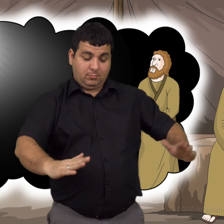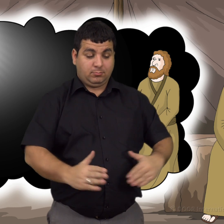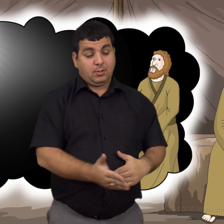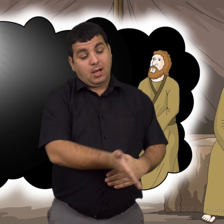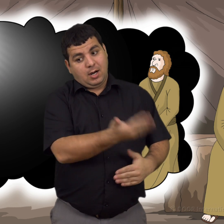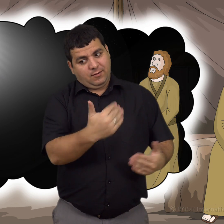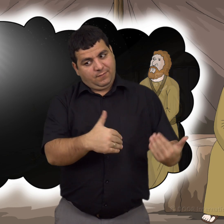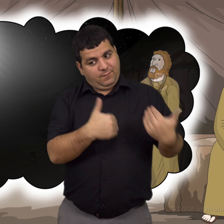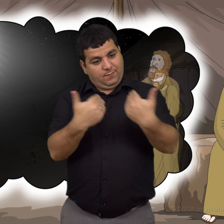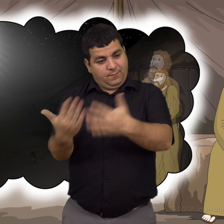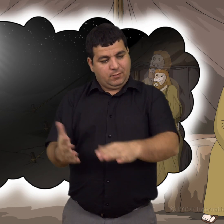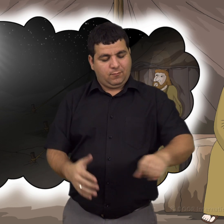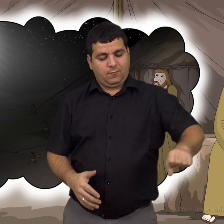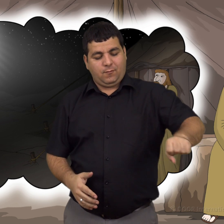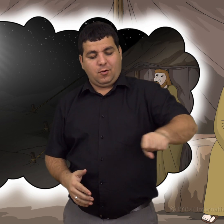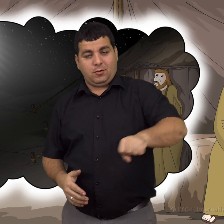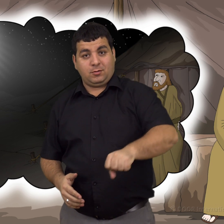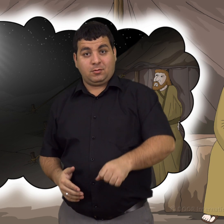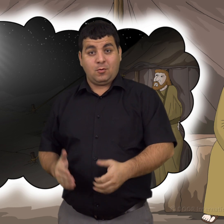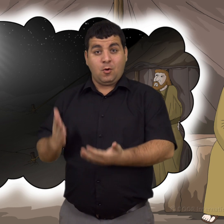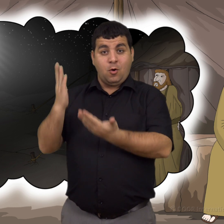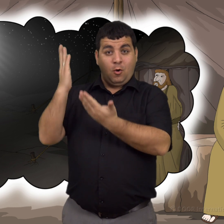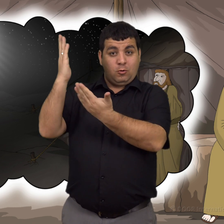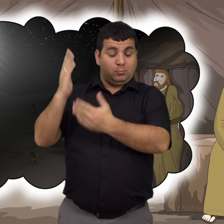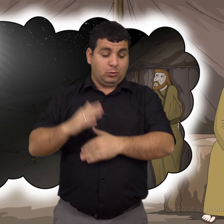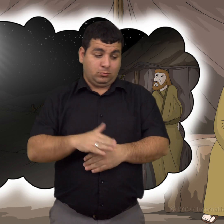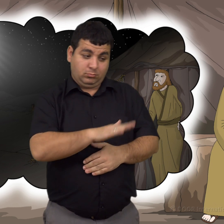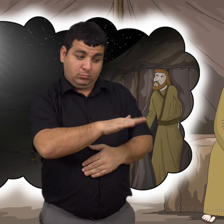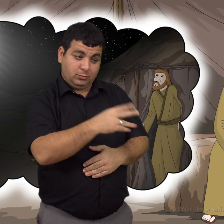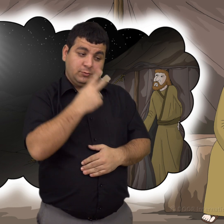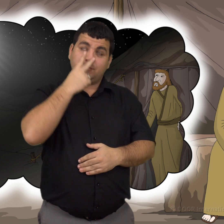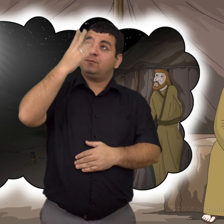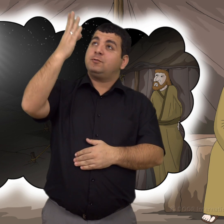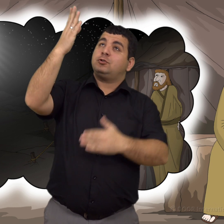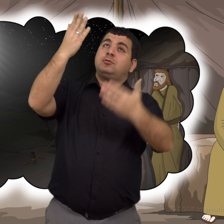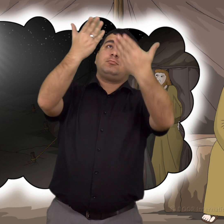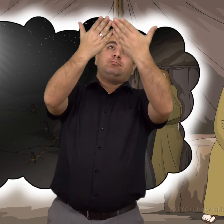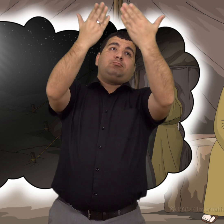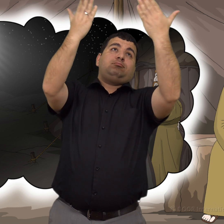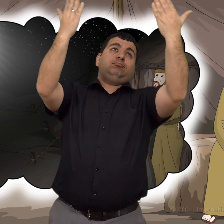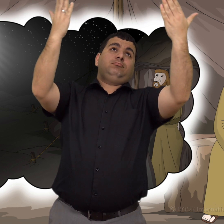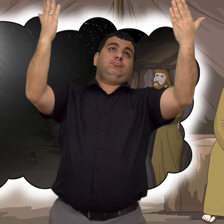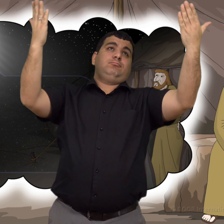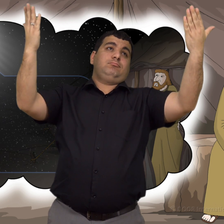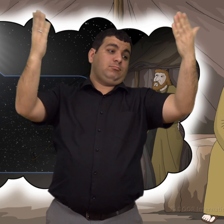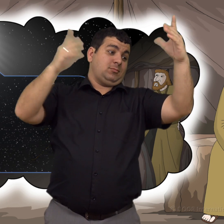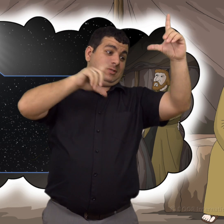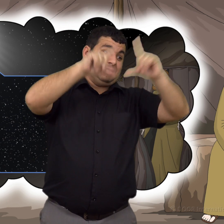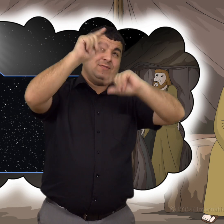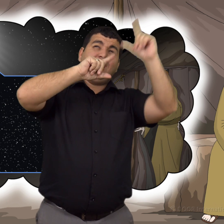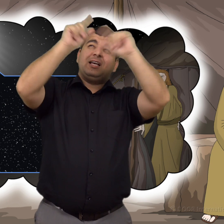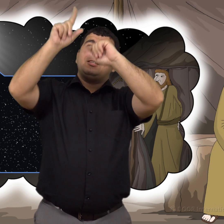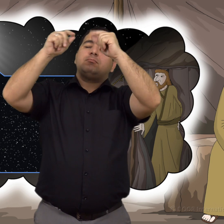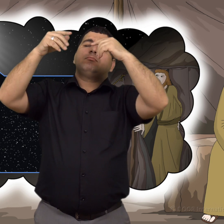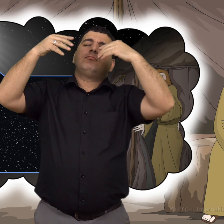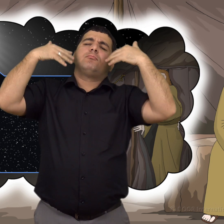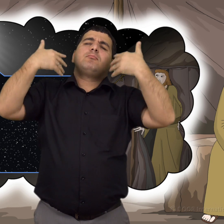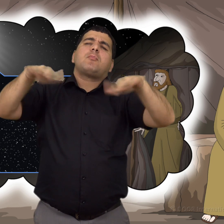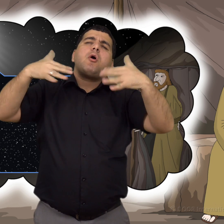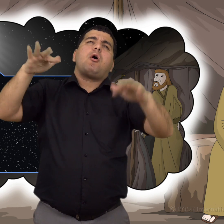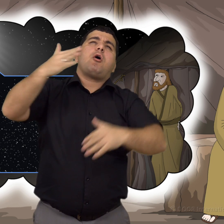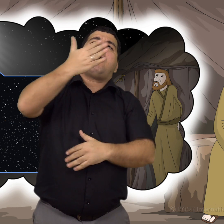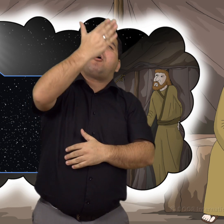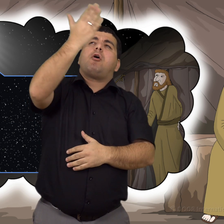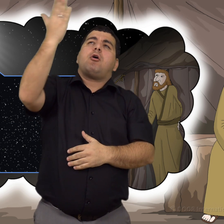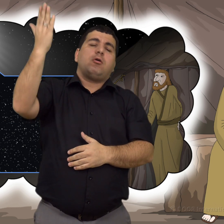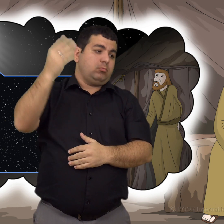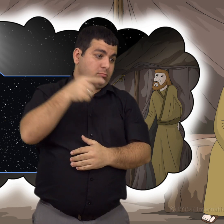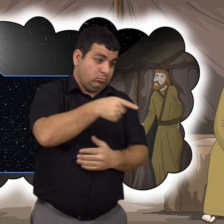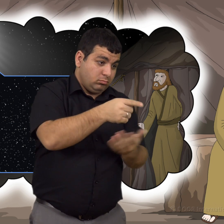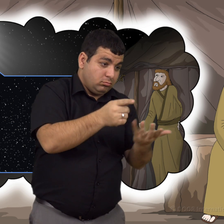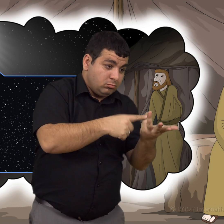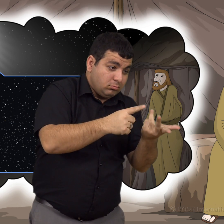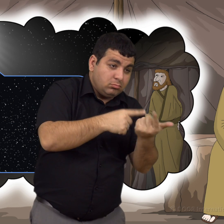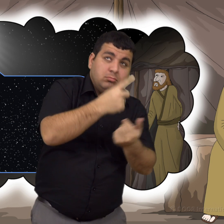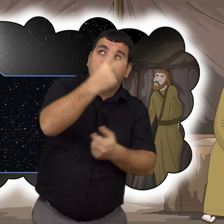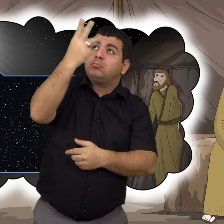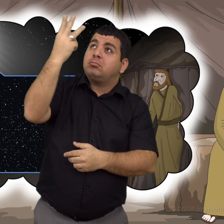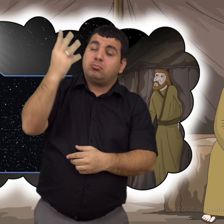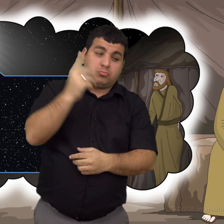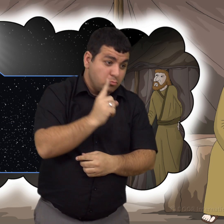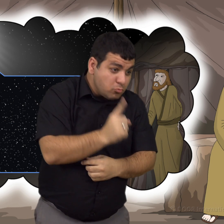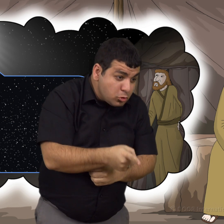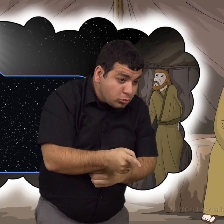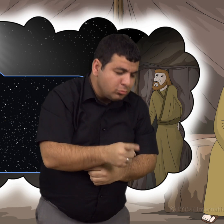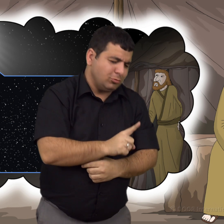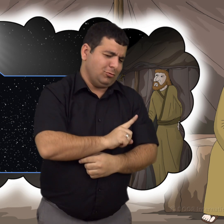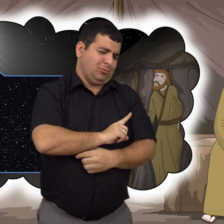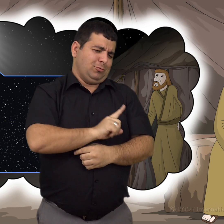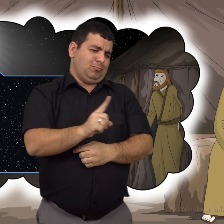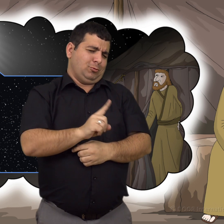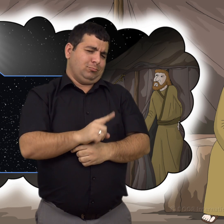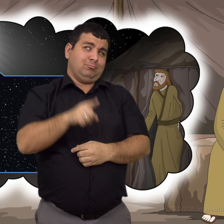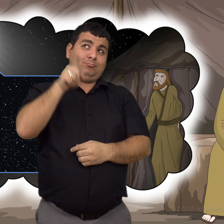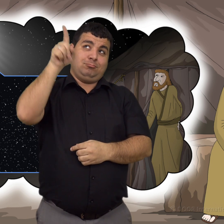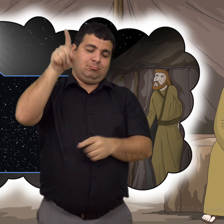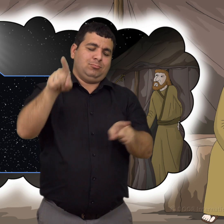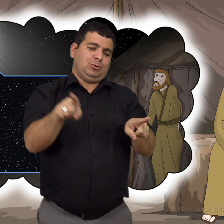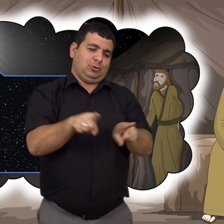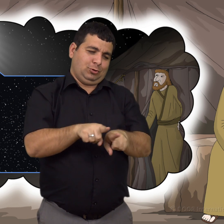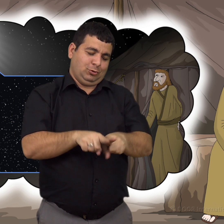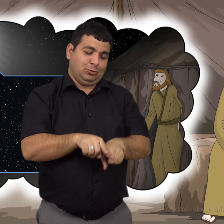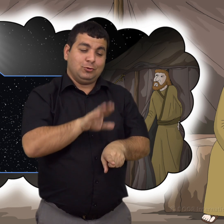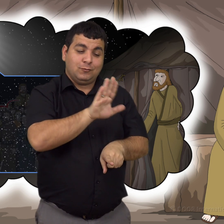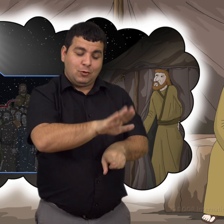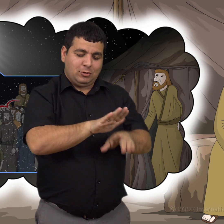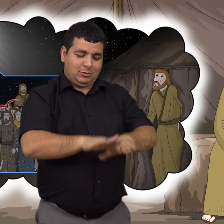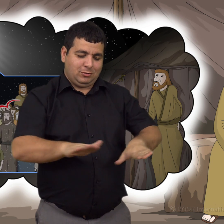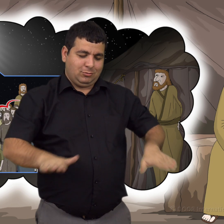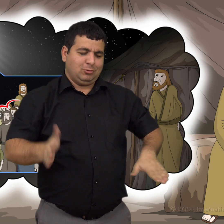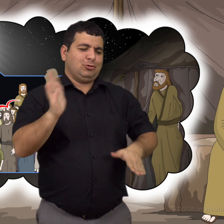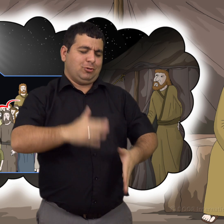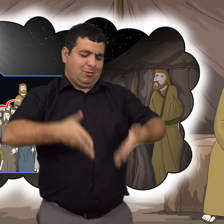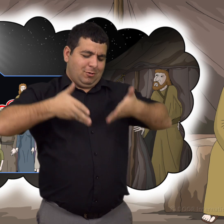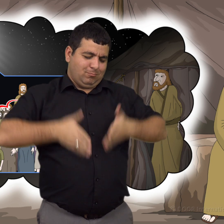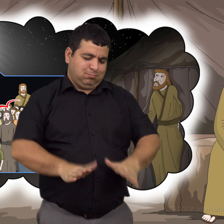And the LORD took him outside and said, “Now look to the heavens and count the stars, if you are able.”